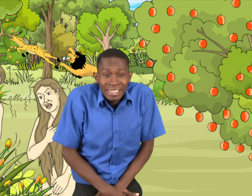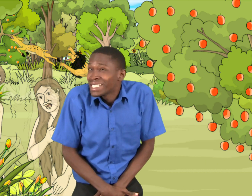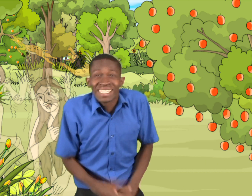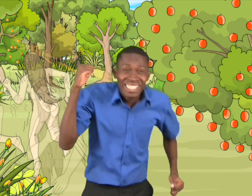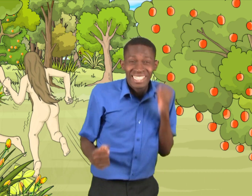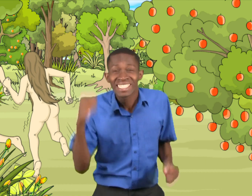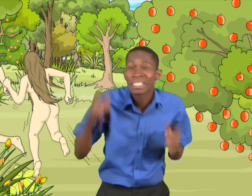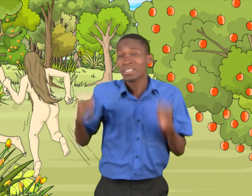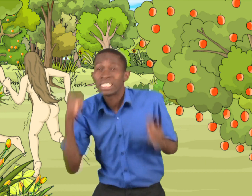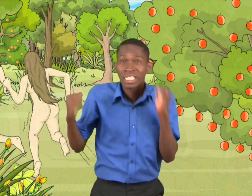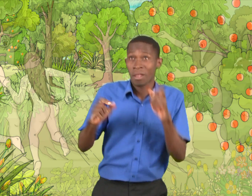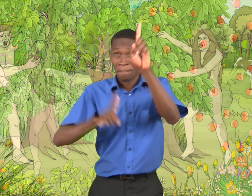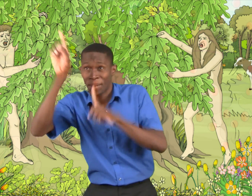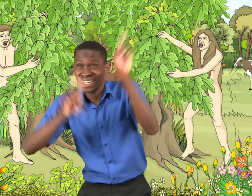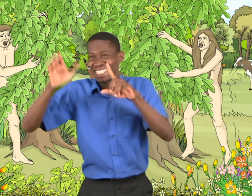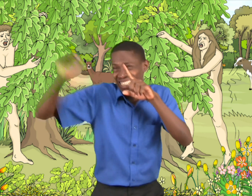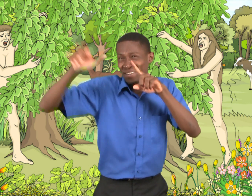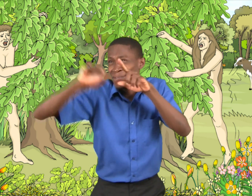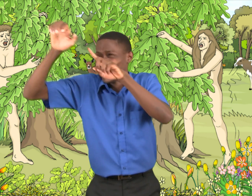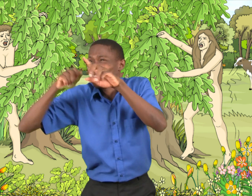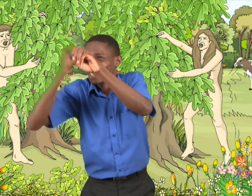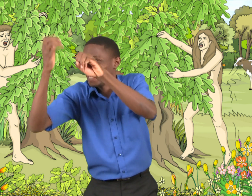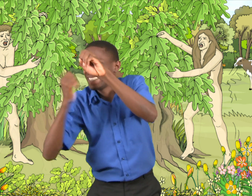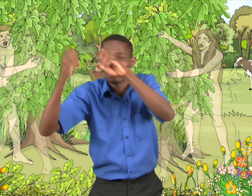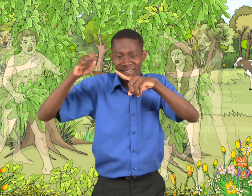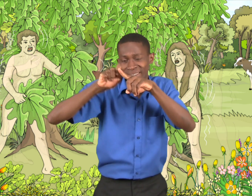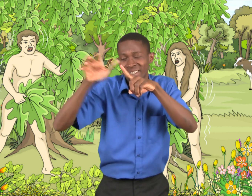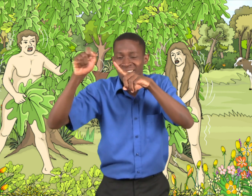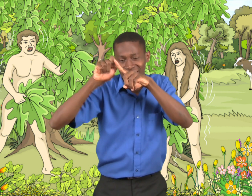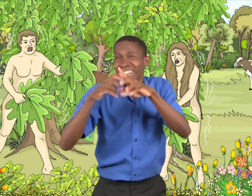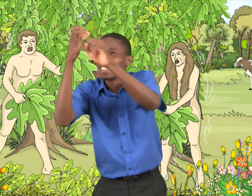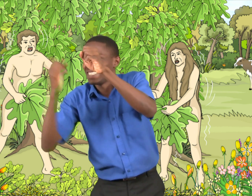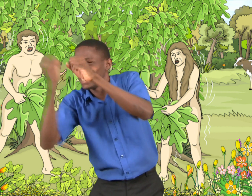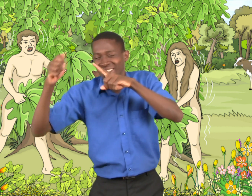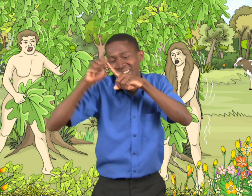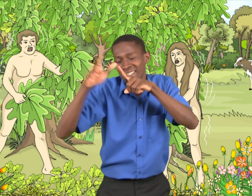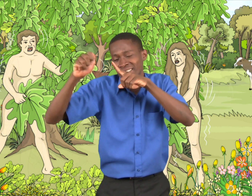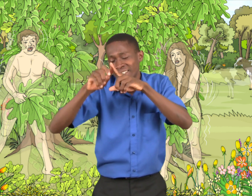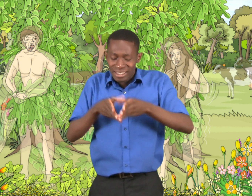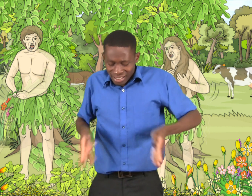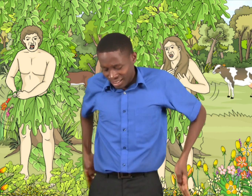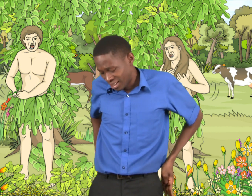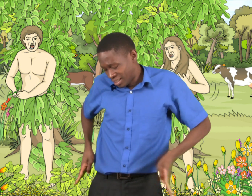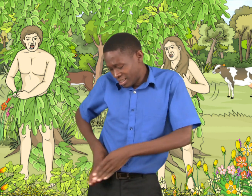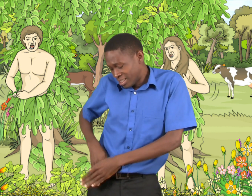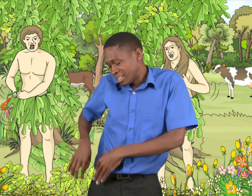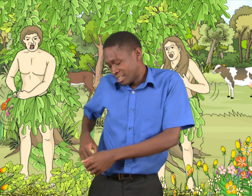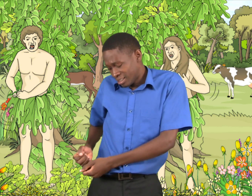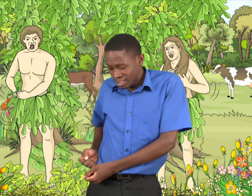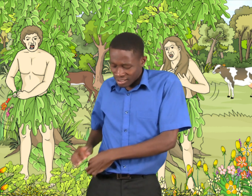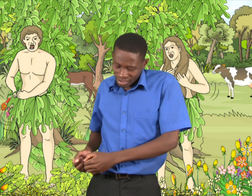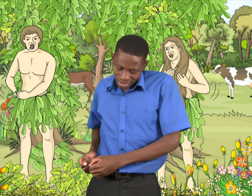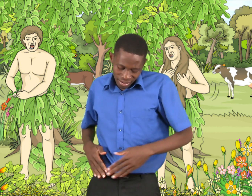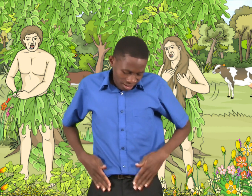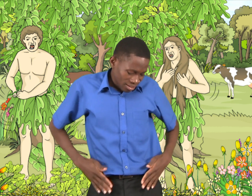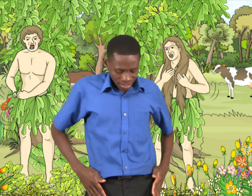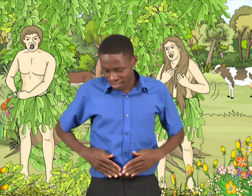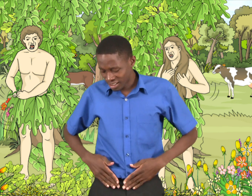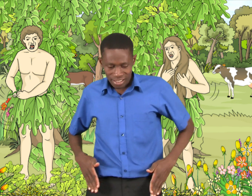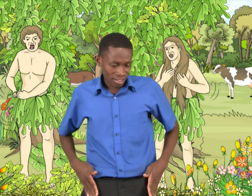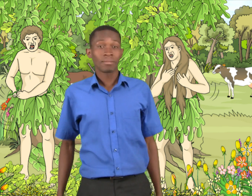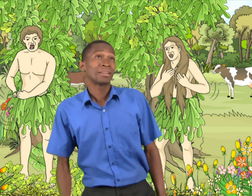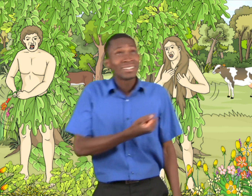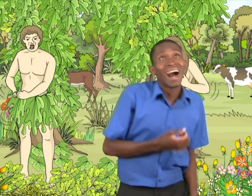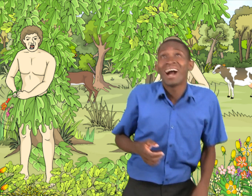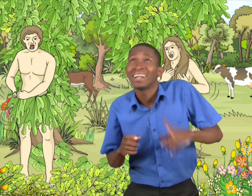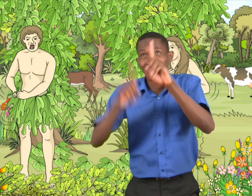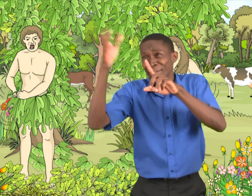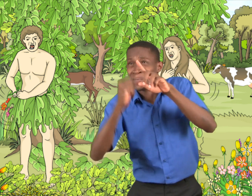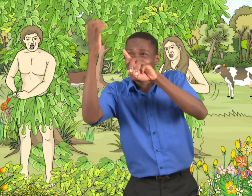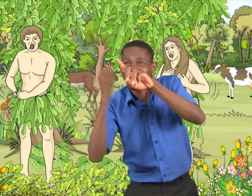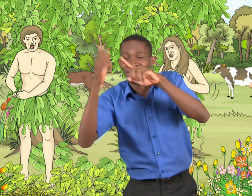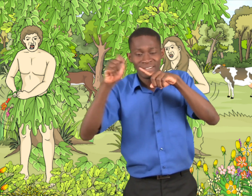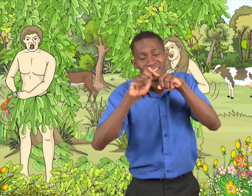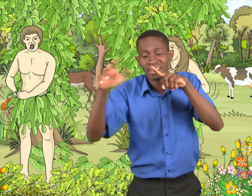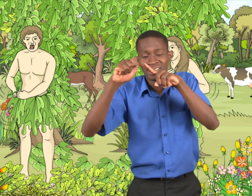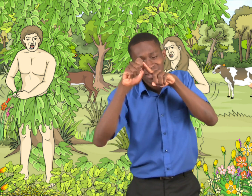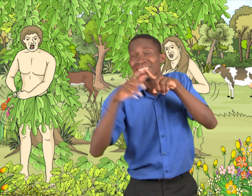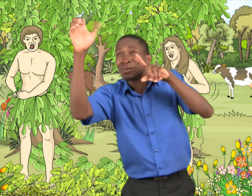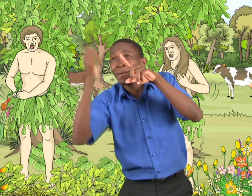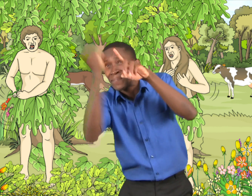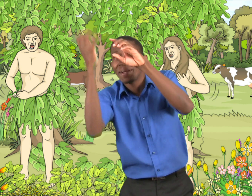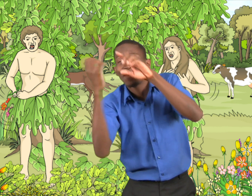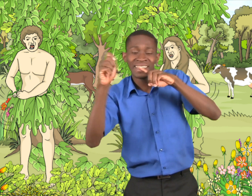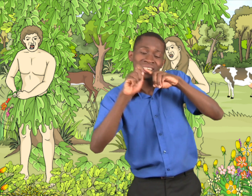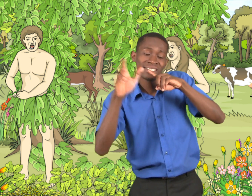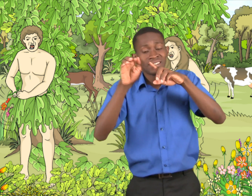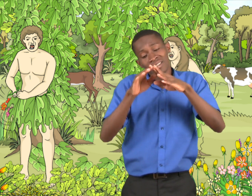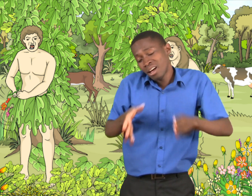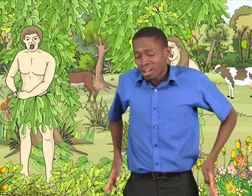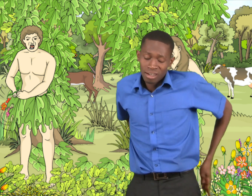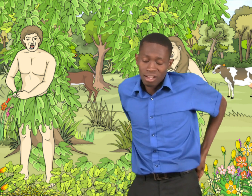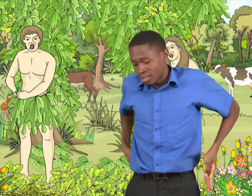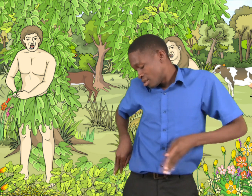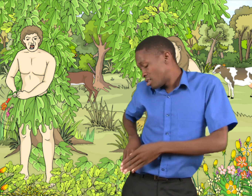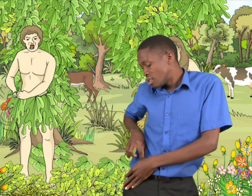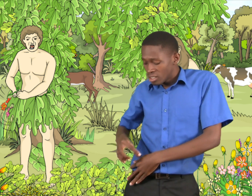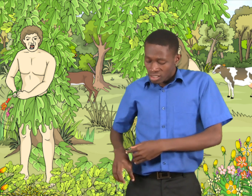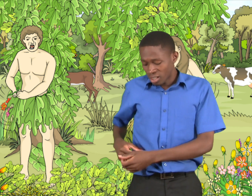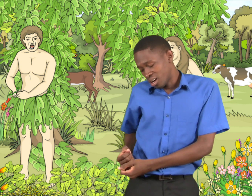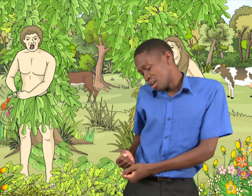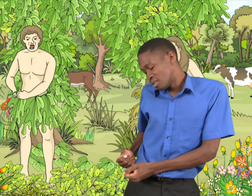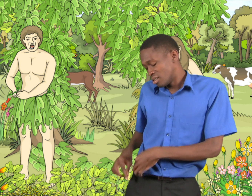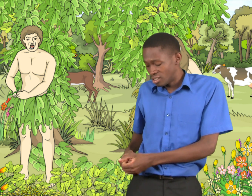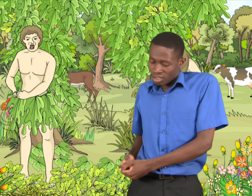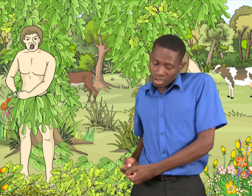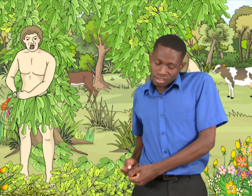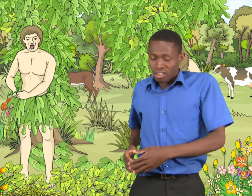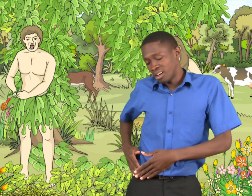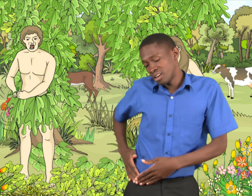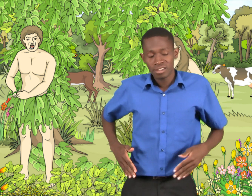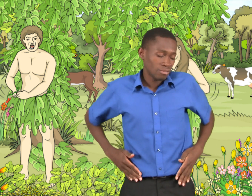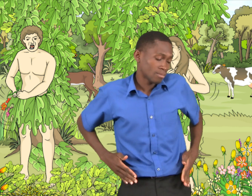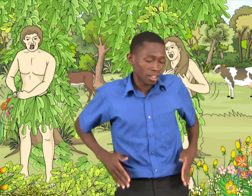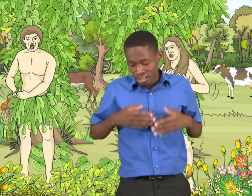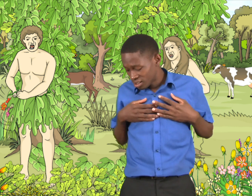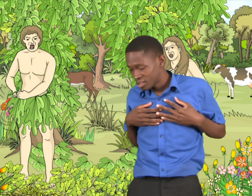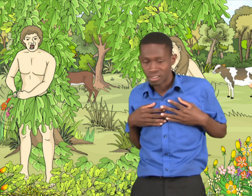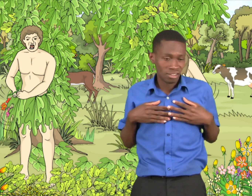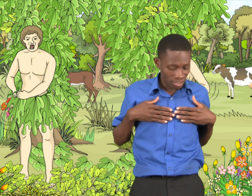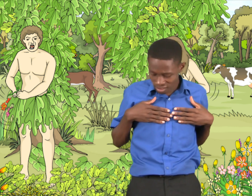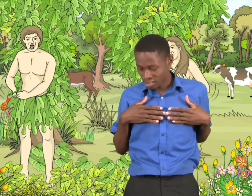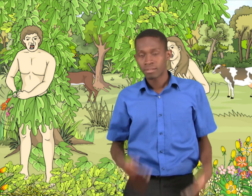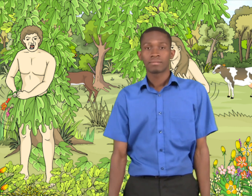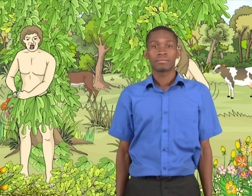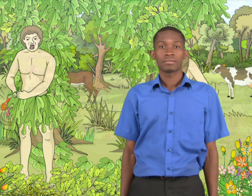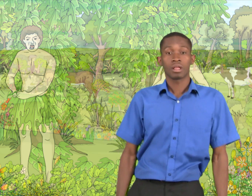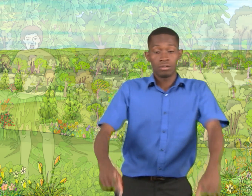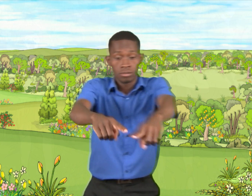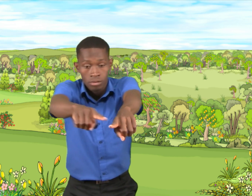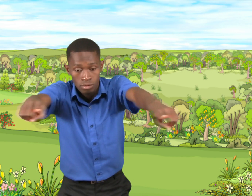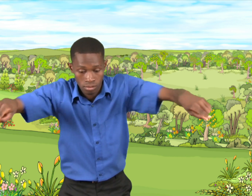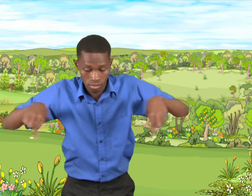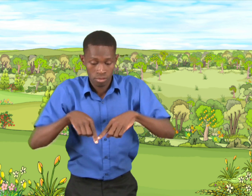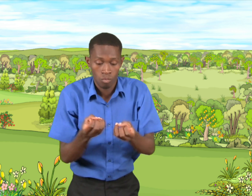so they sewed together fig leaves and made coverings for themselves.